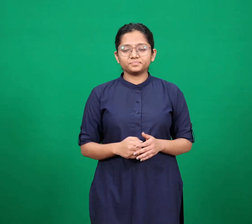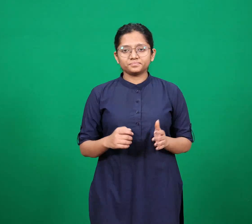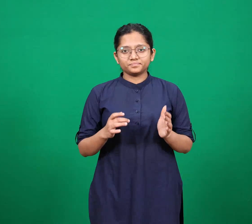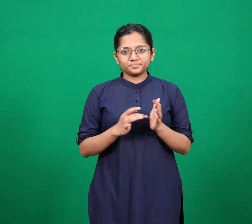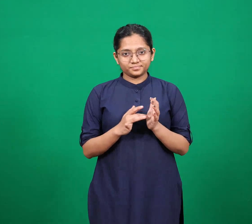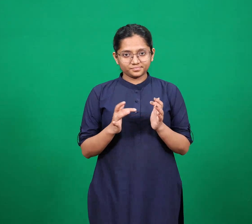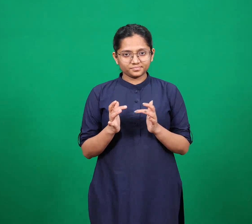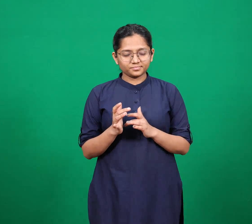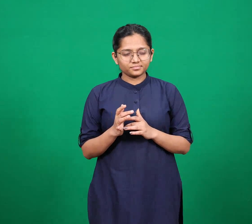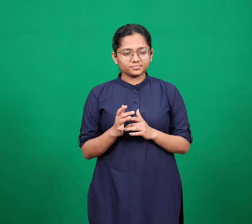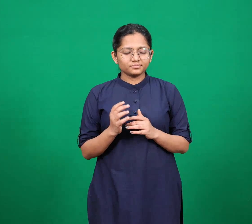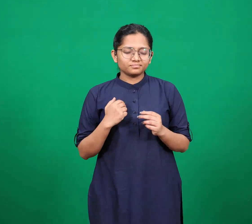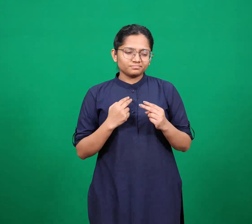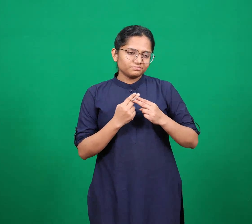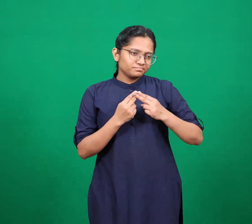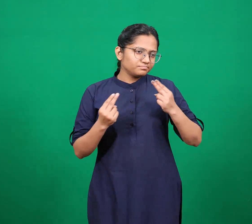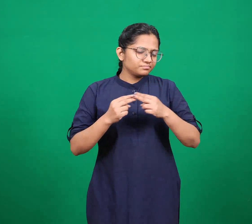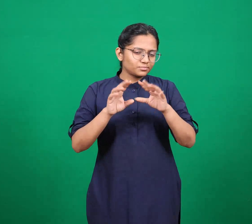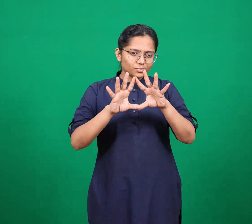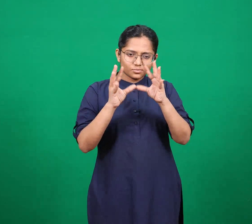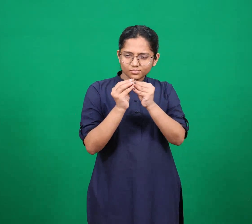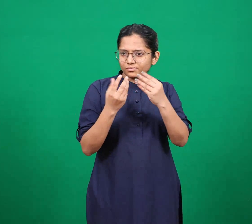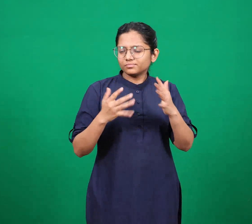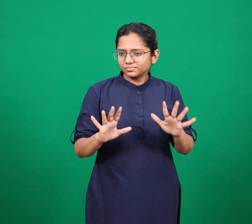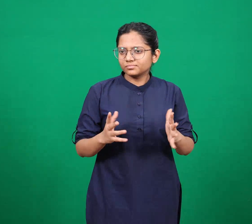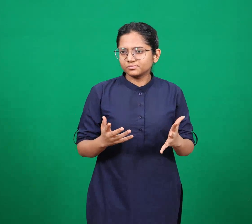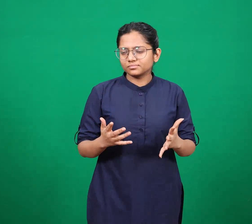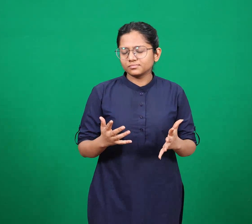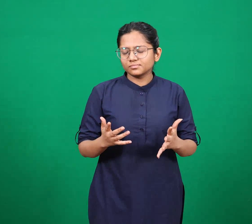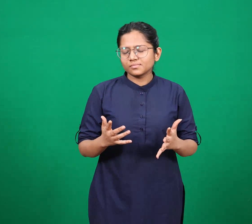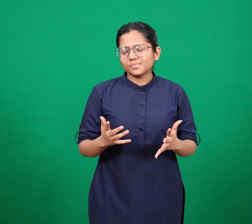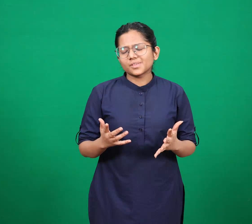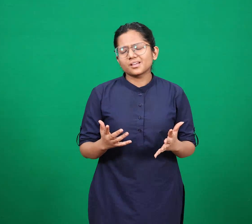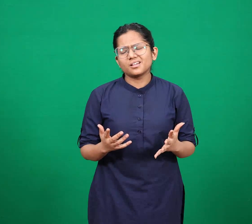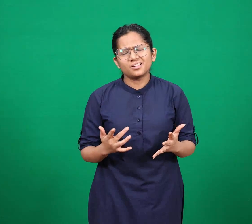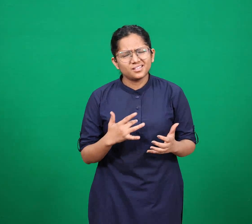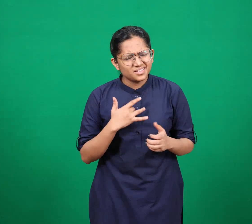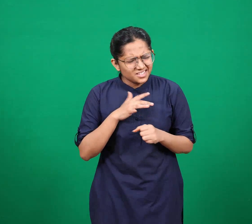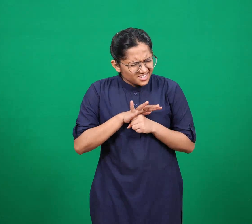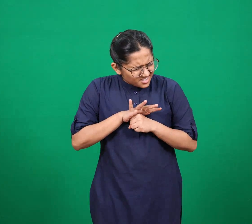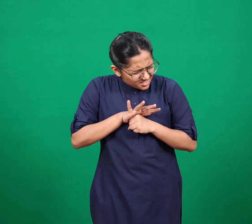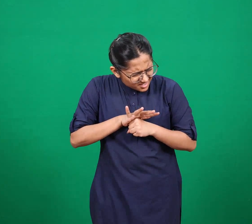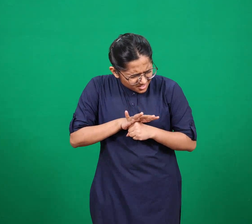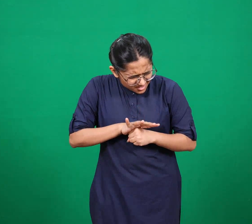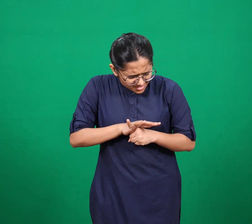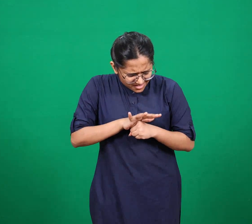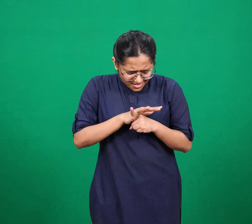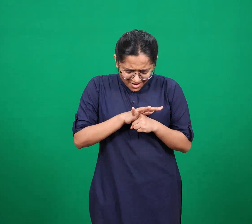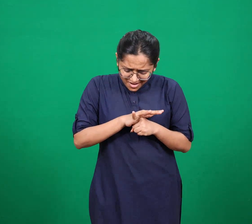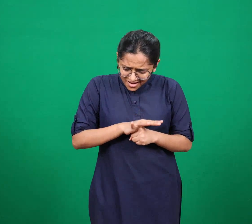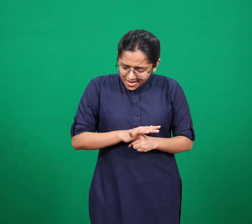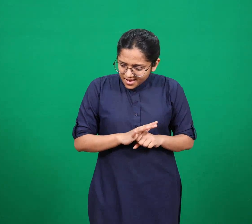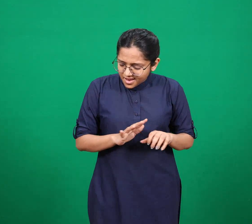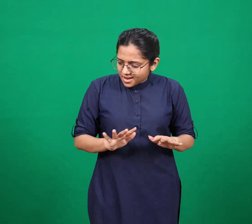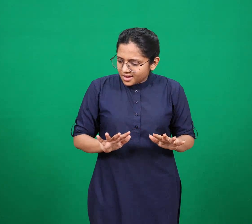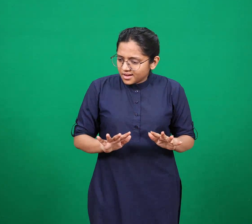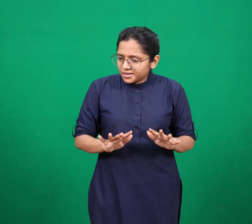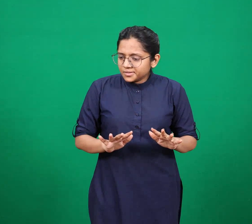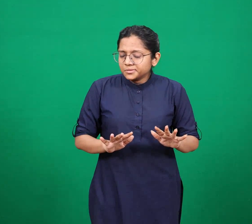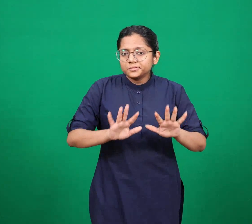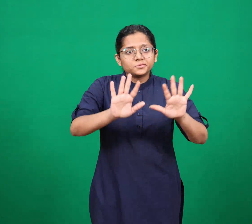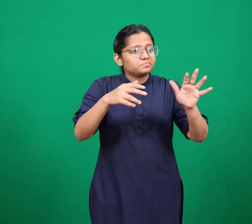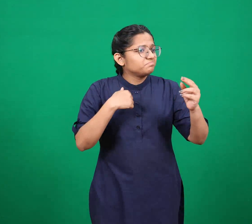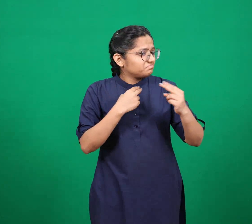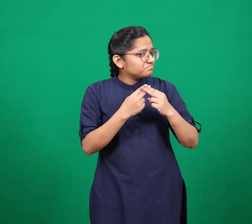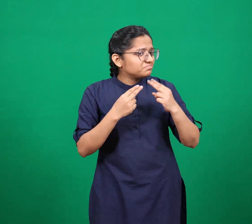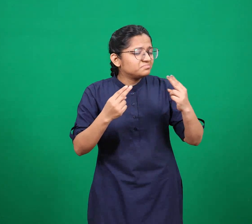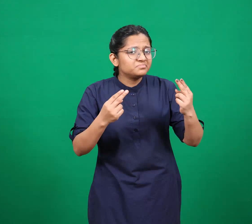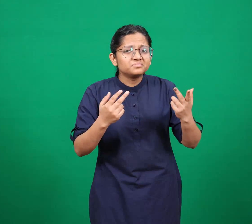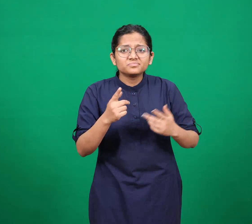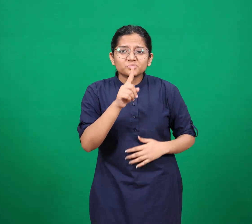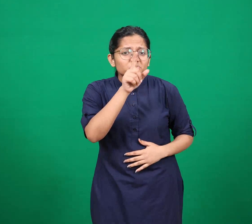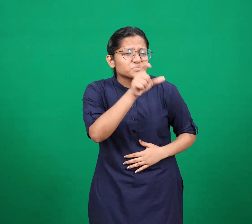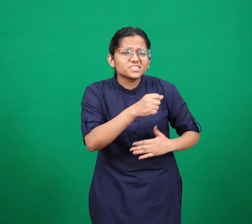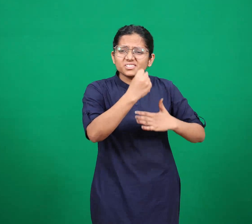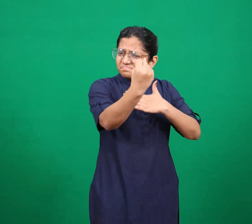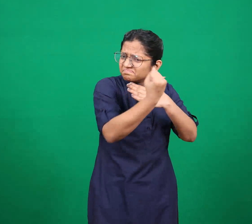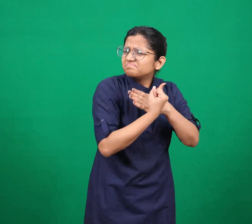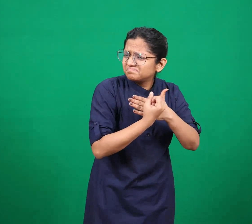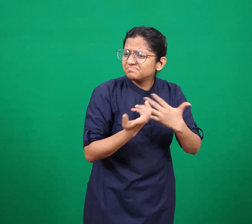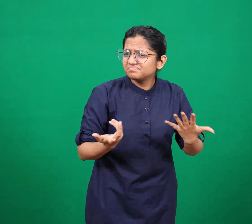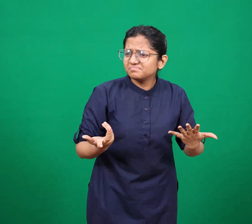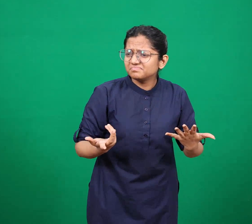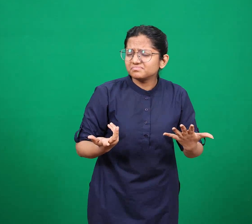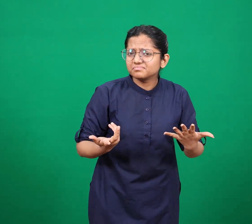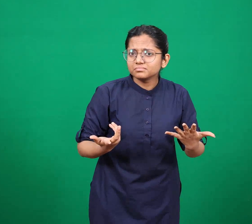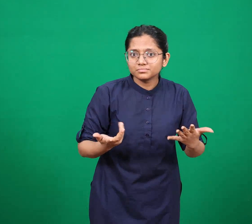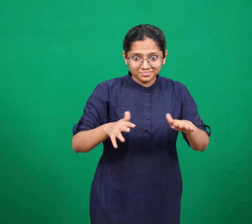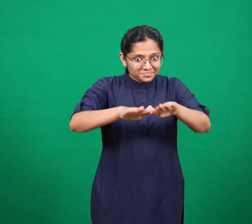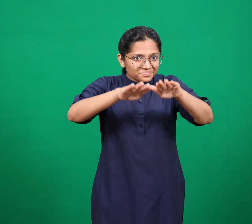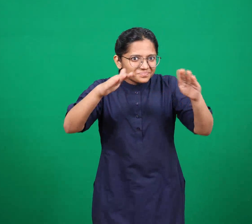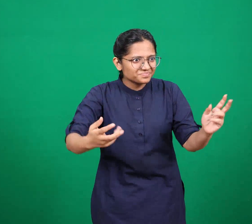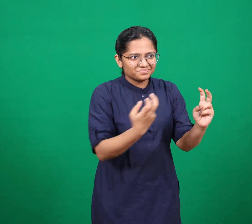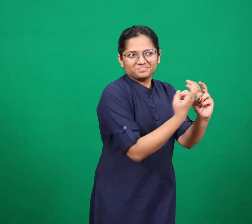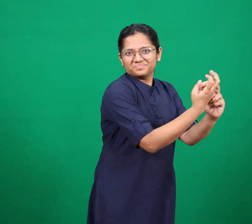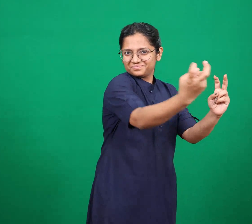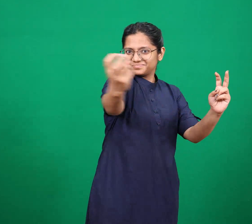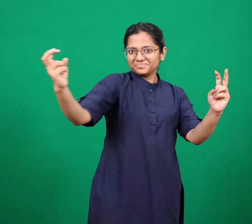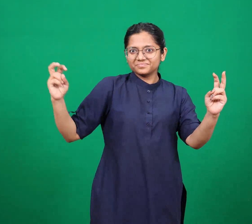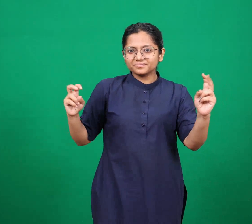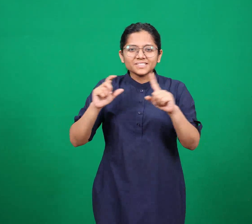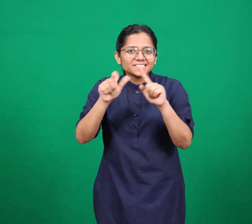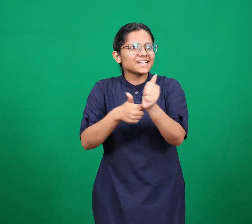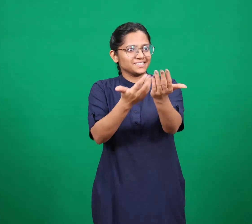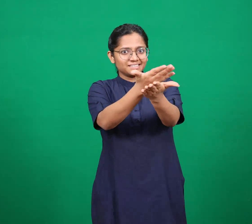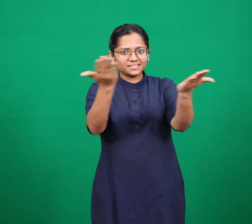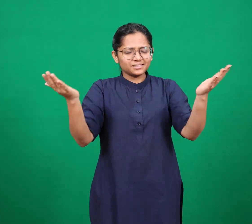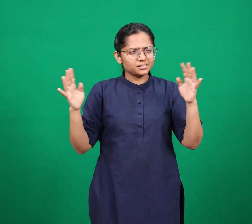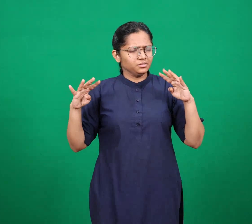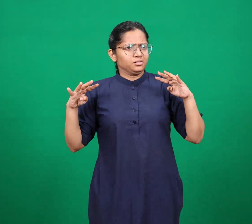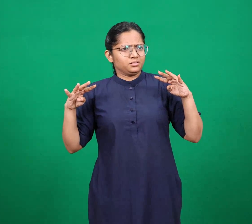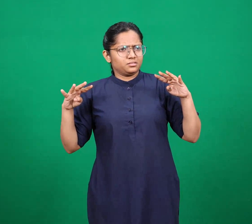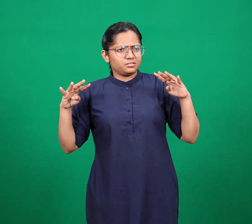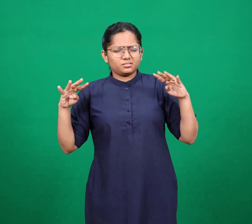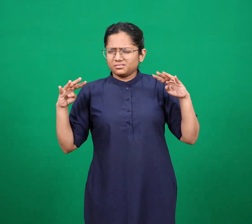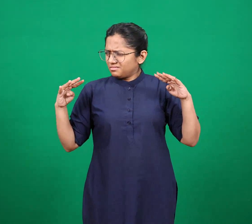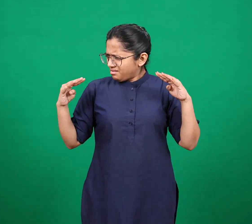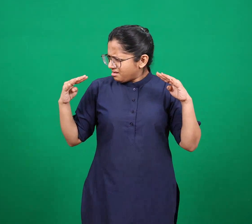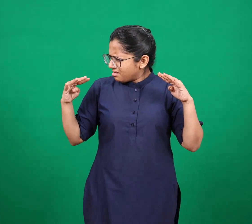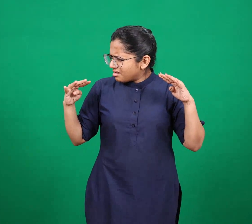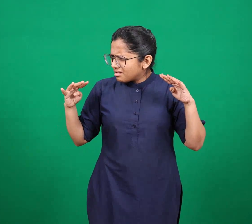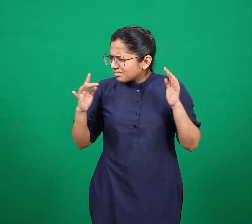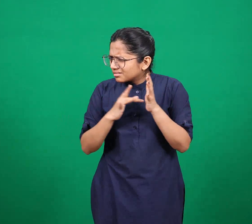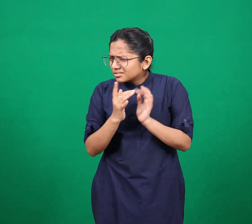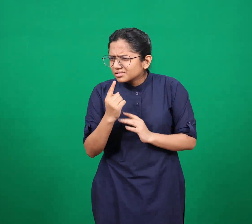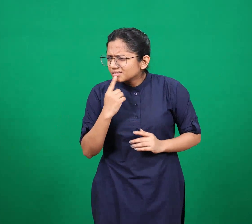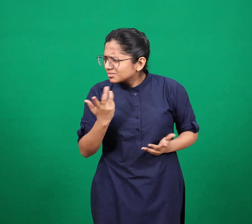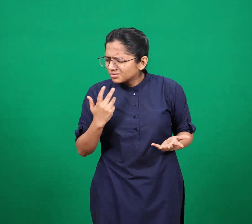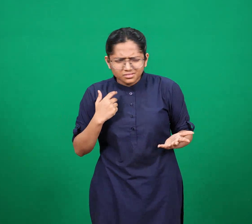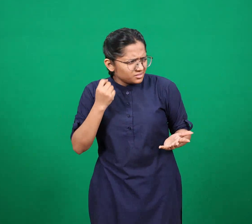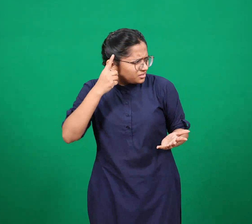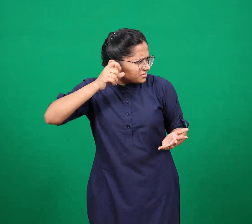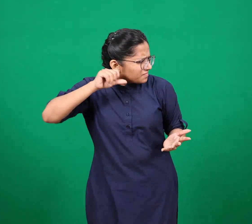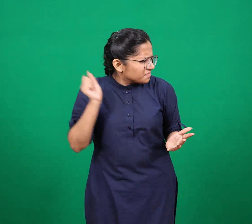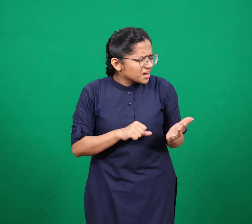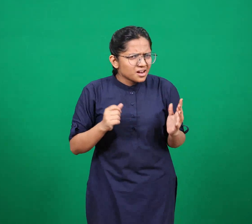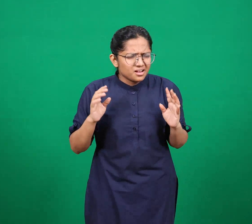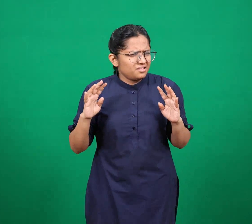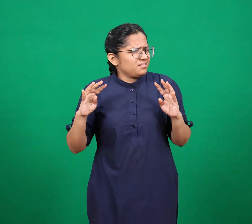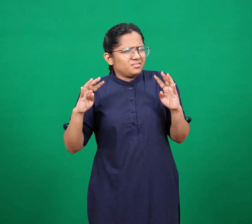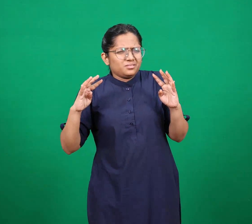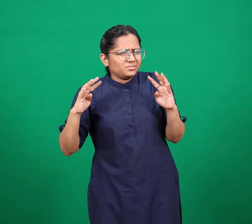After Jesus had said this, He became troubled in spirit and testified, "Truly, truly, I tell you, one of you will betray Me."